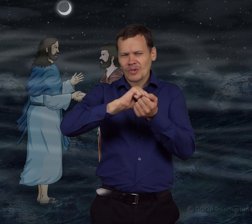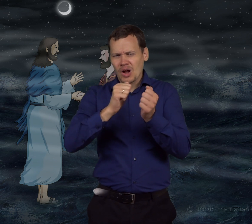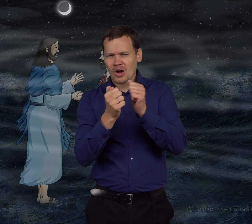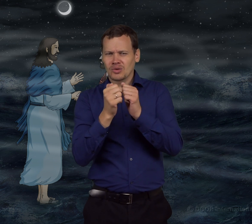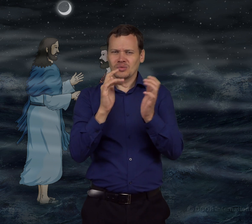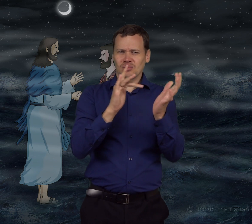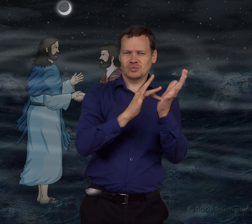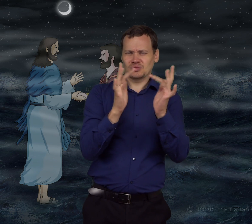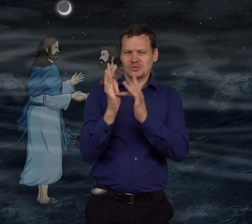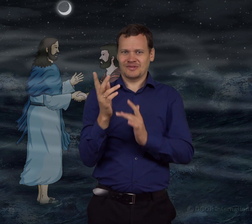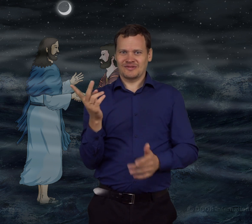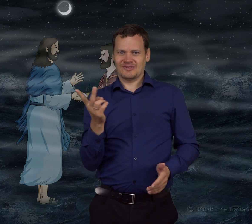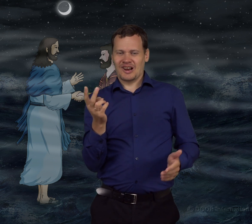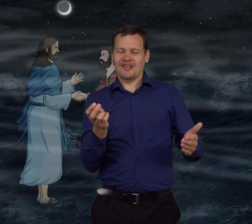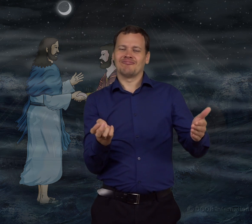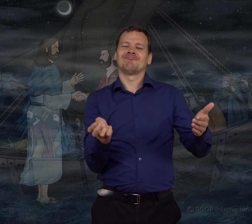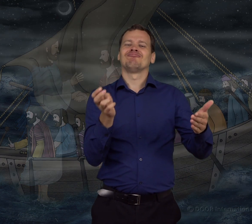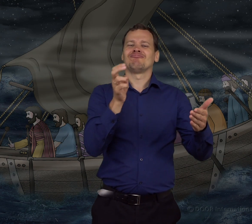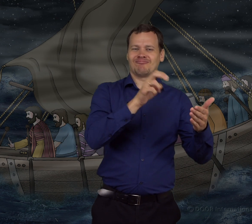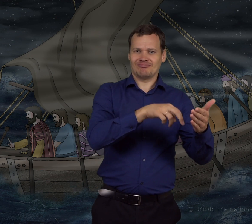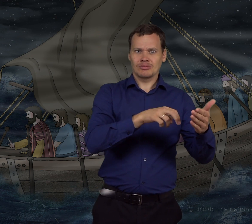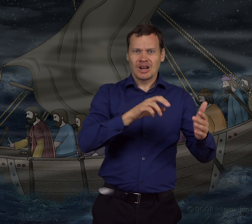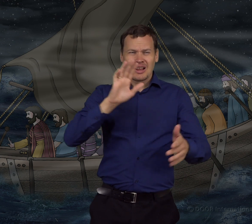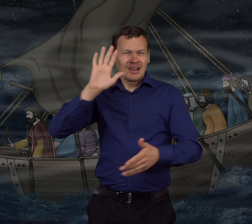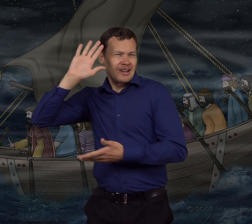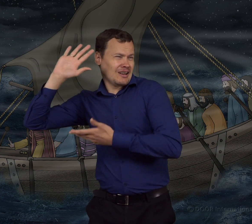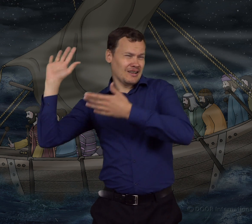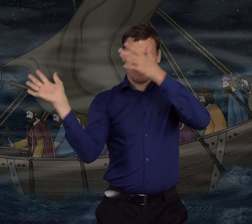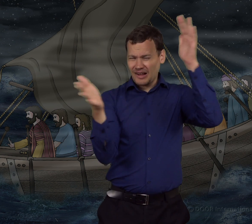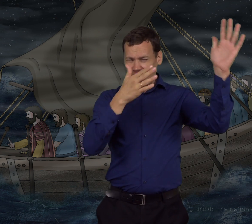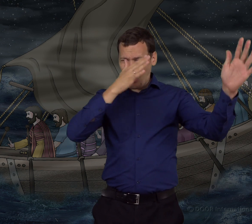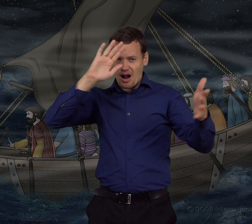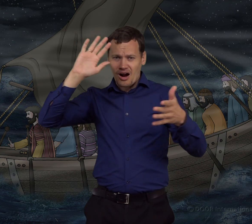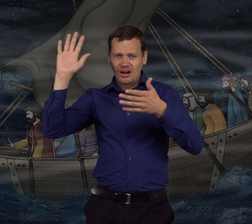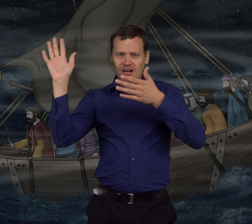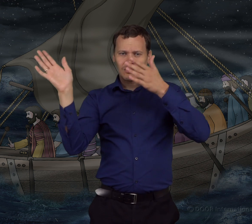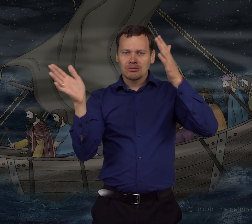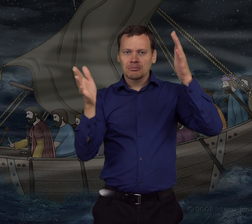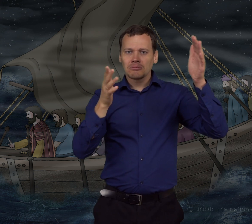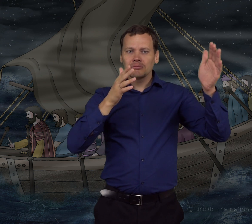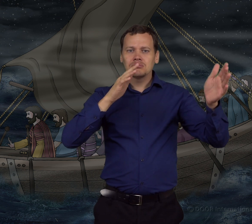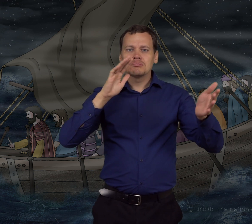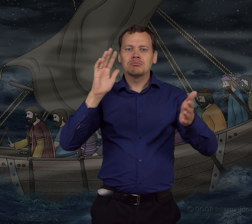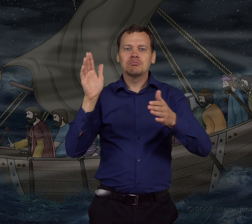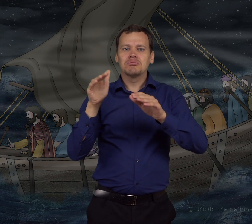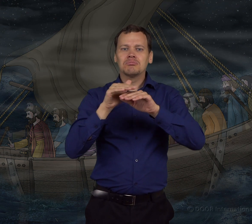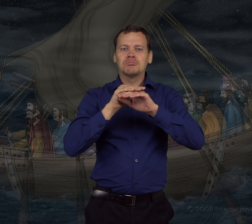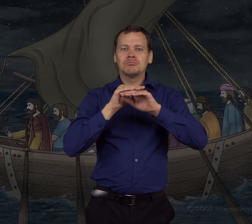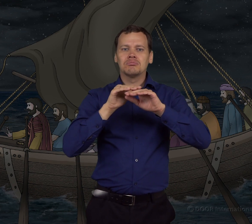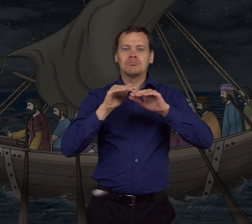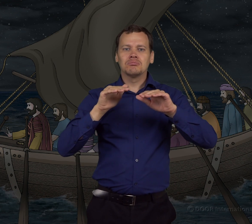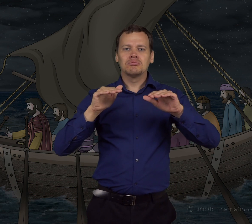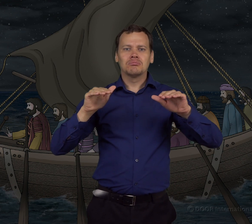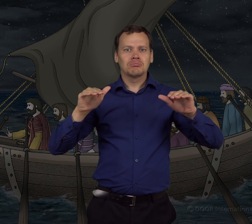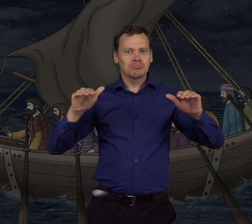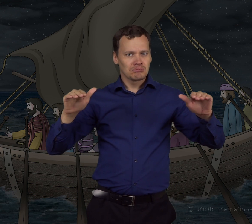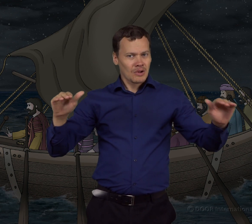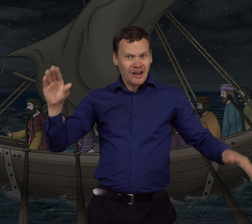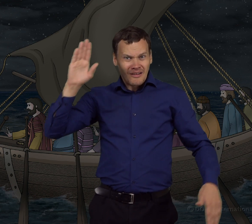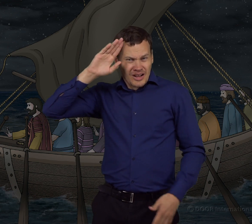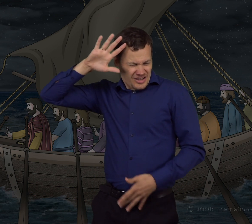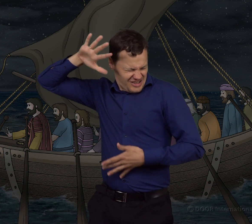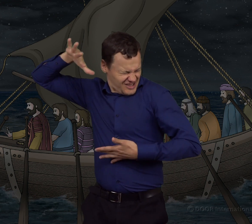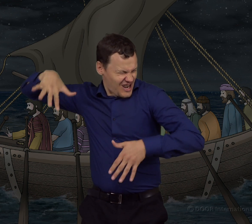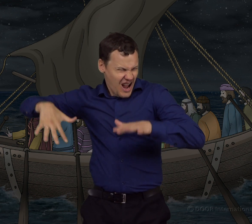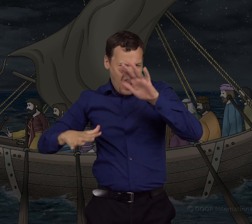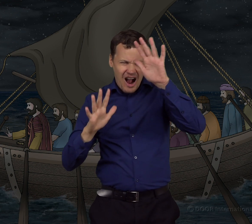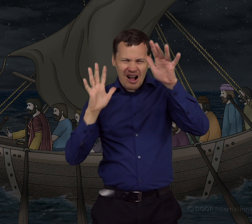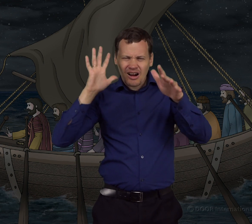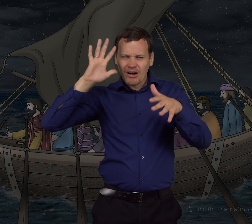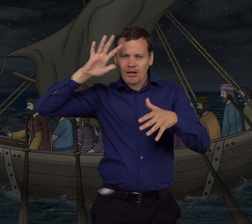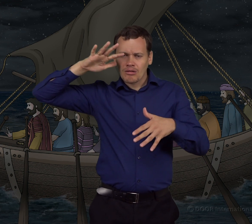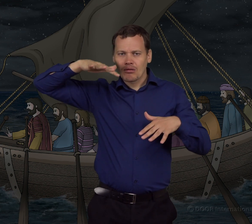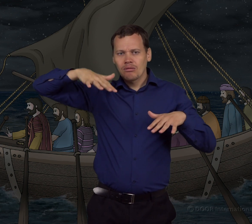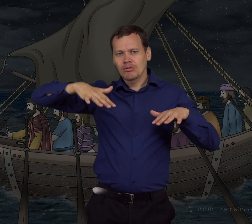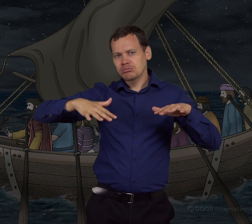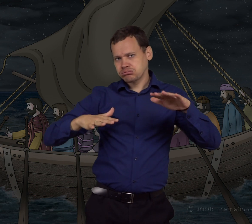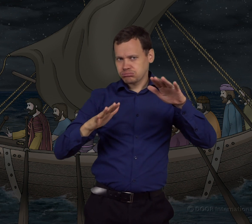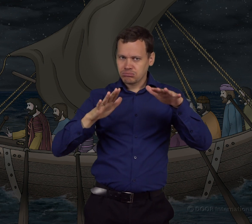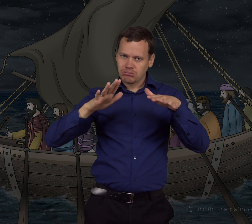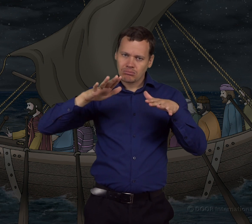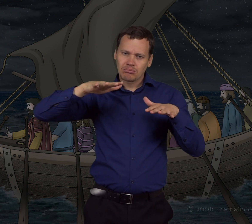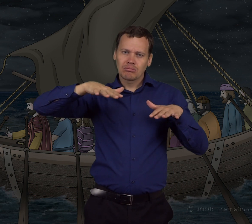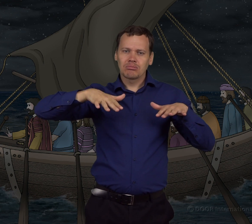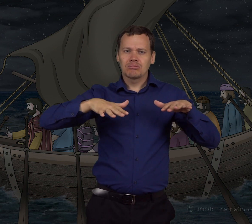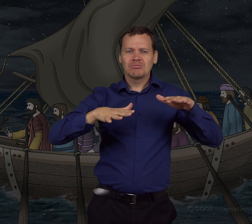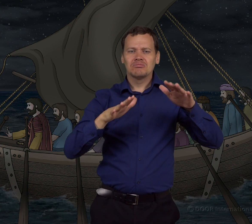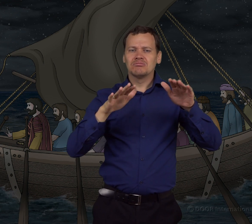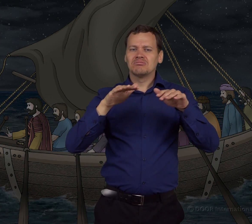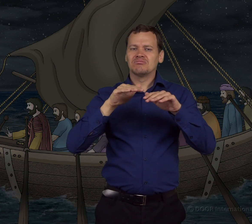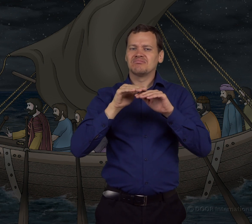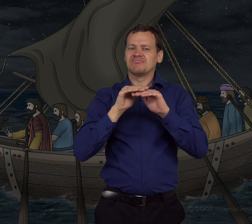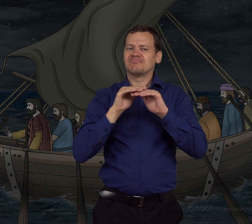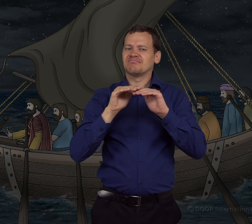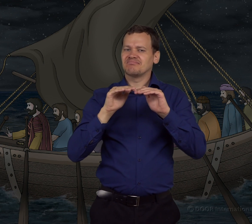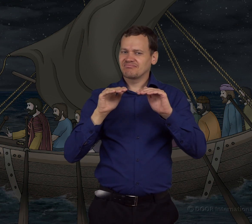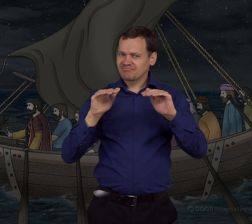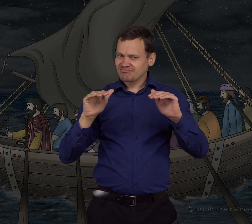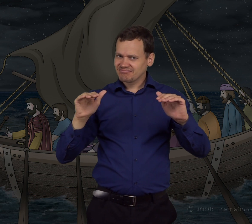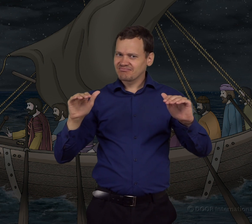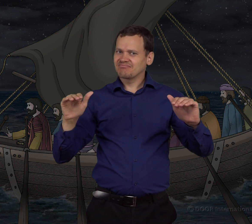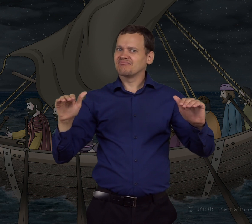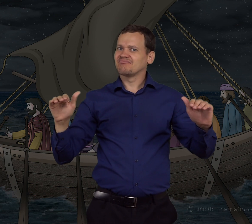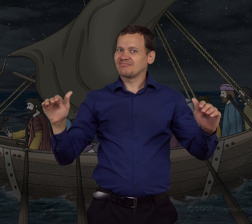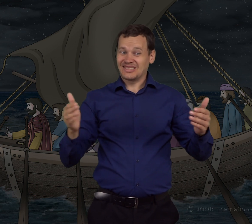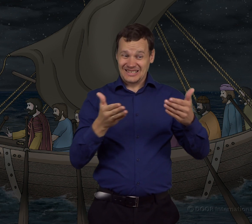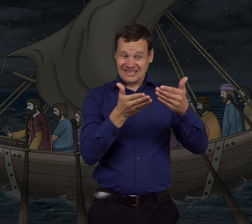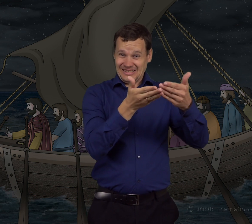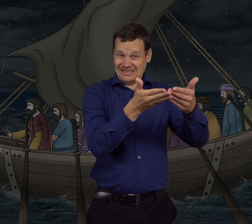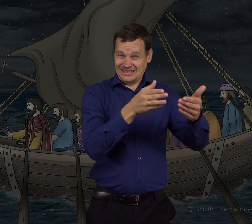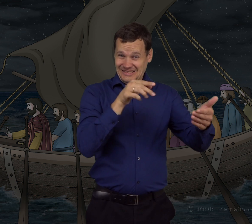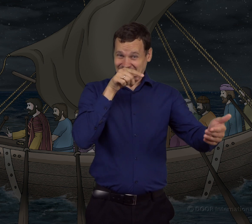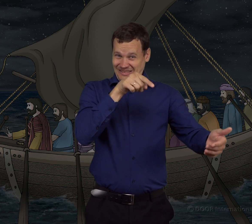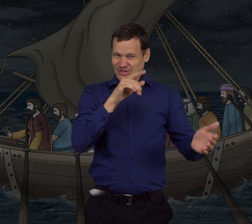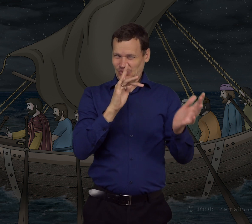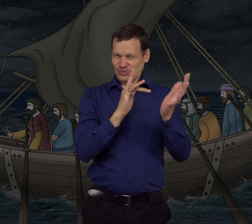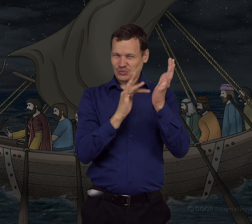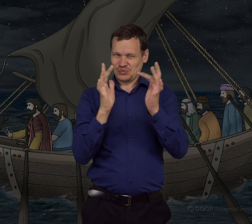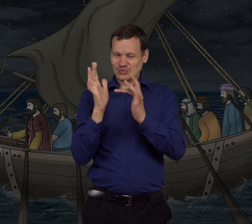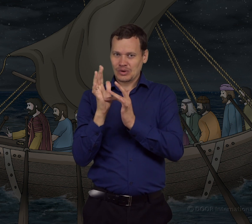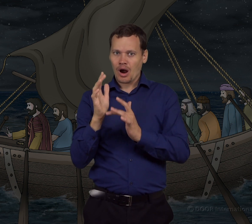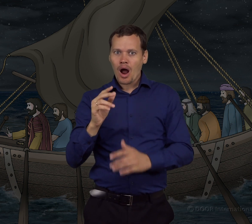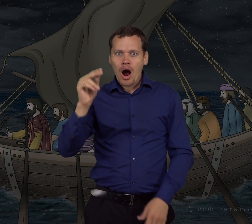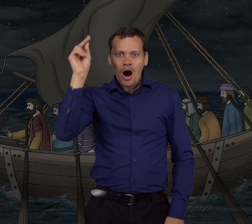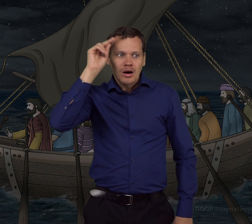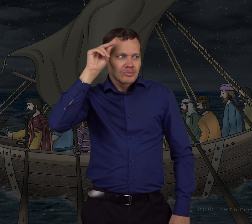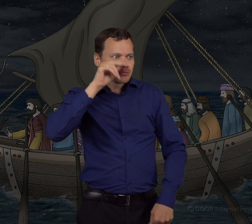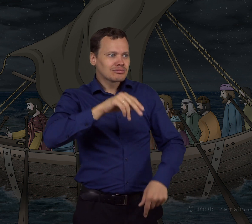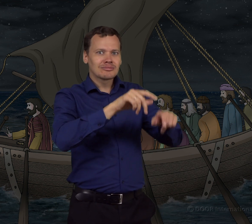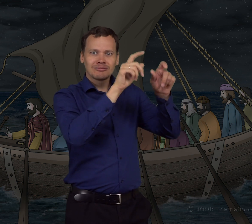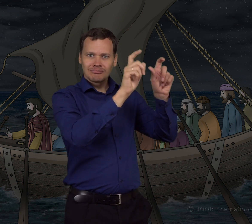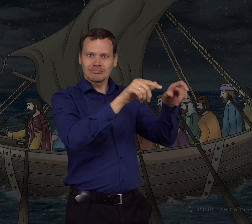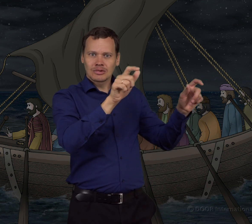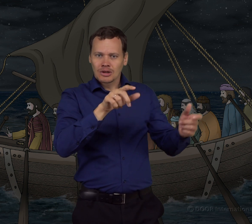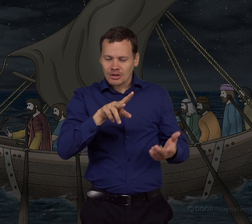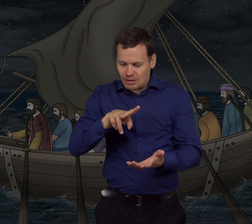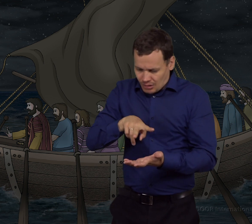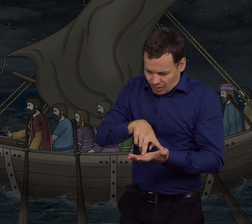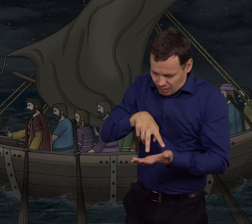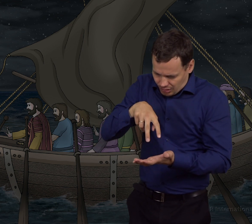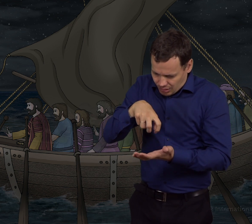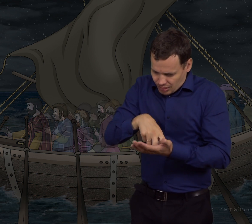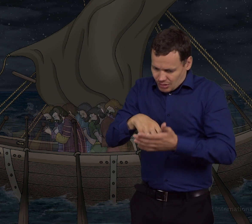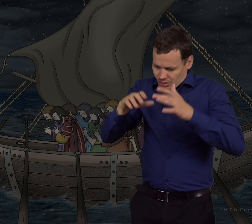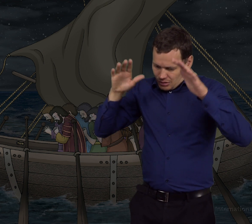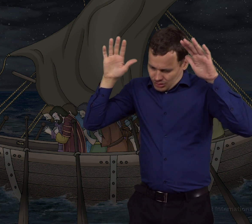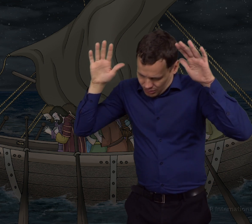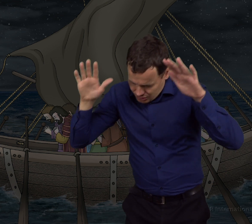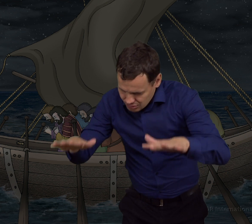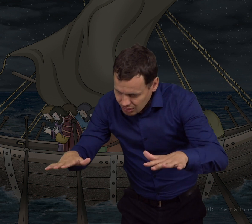And when they had climbed back into the boat, the wind died down.